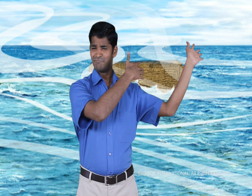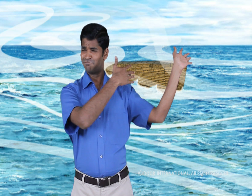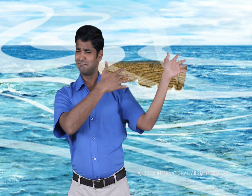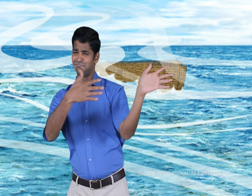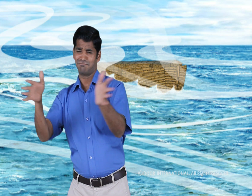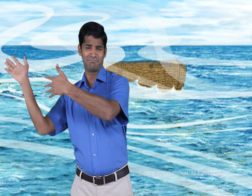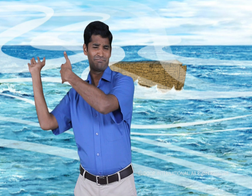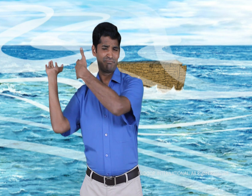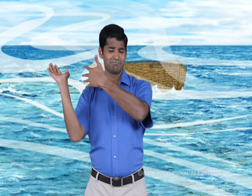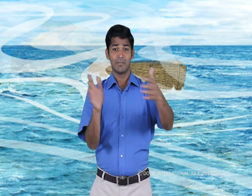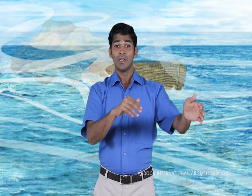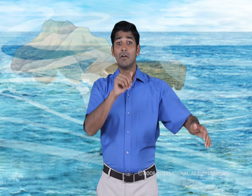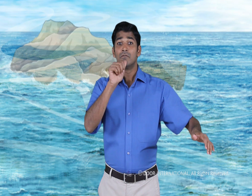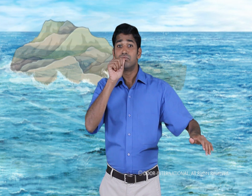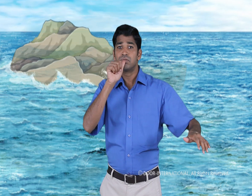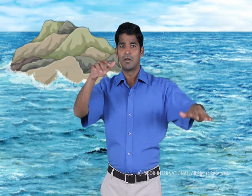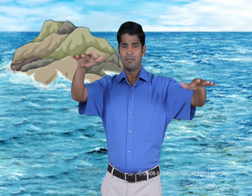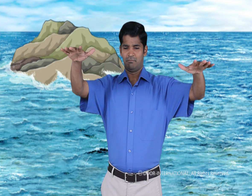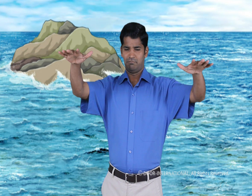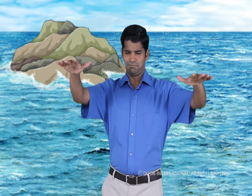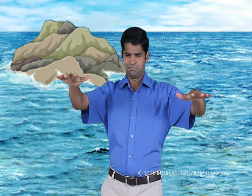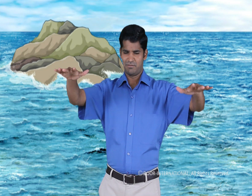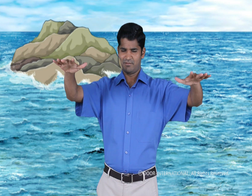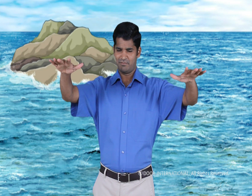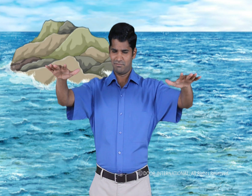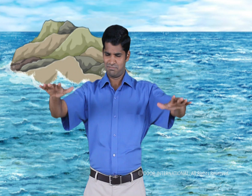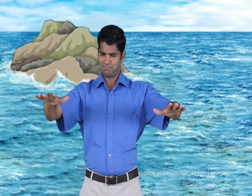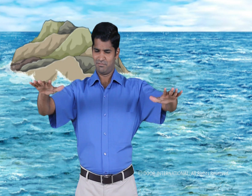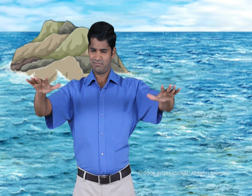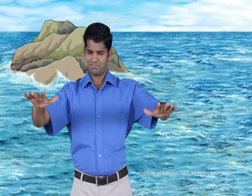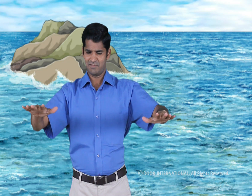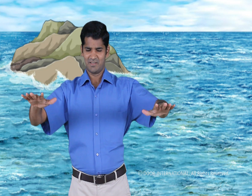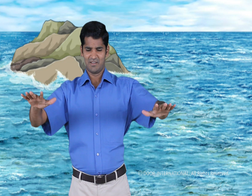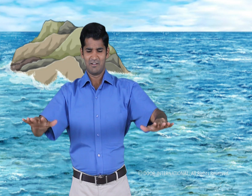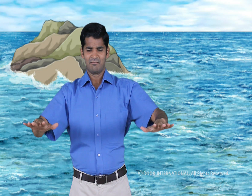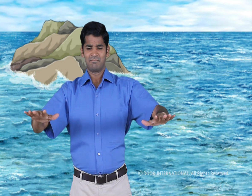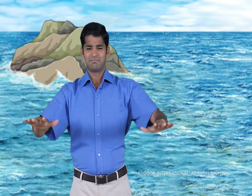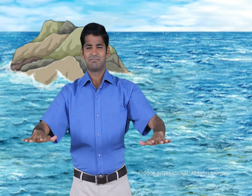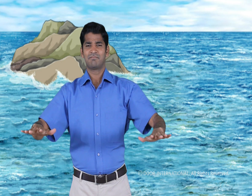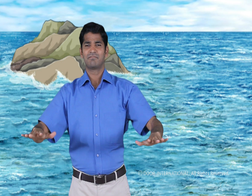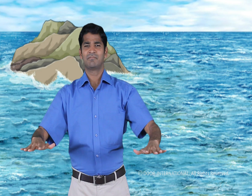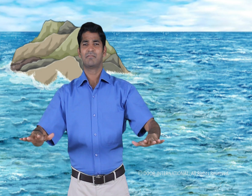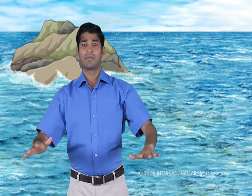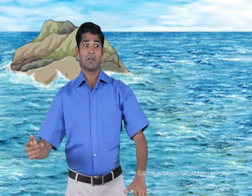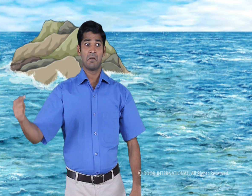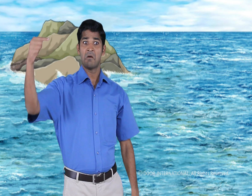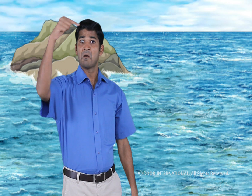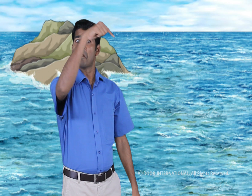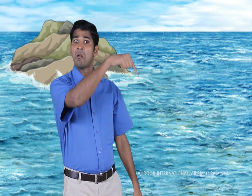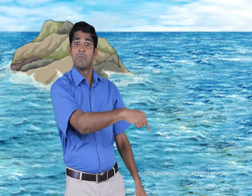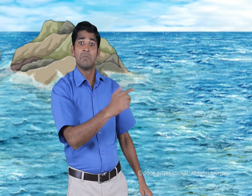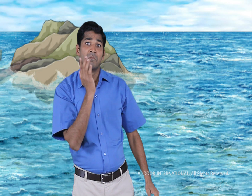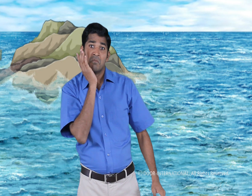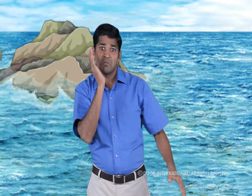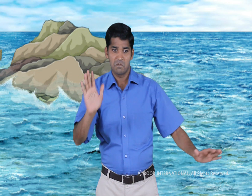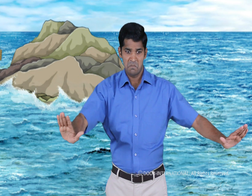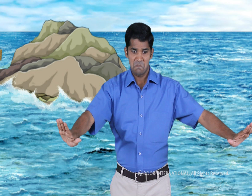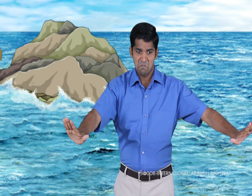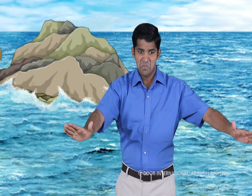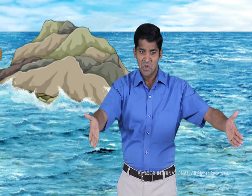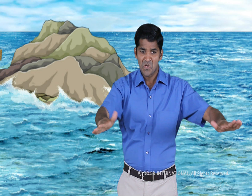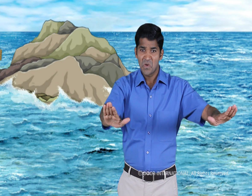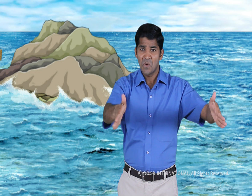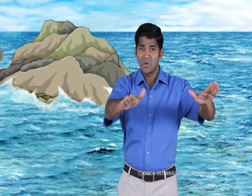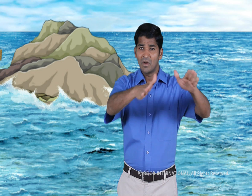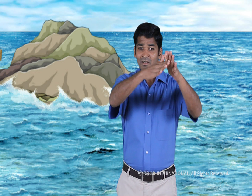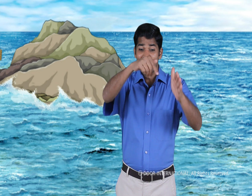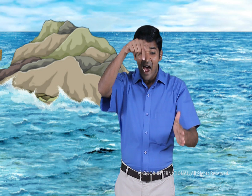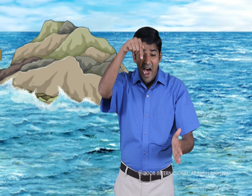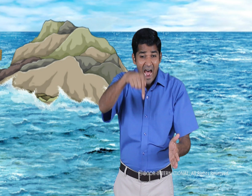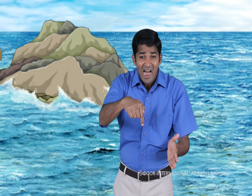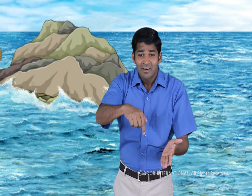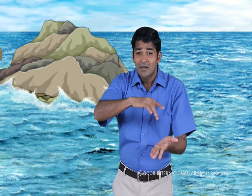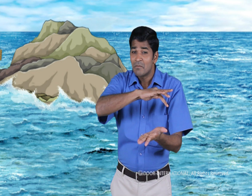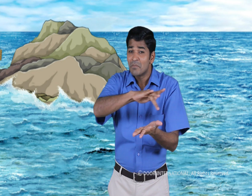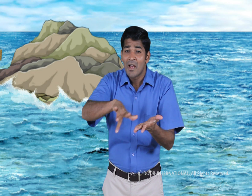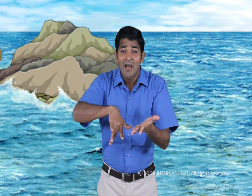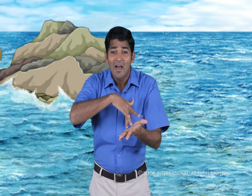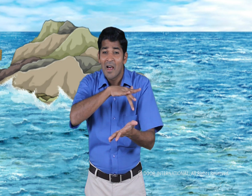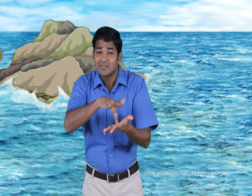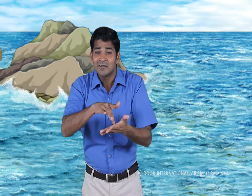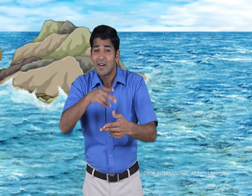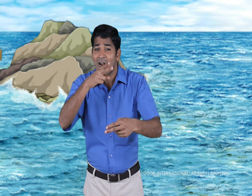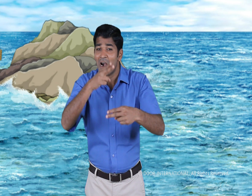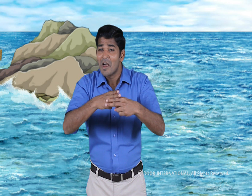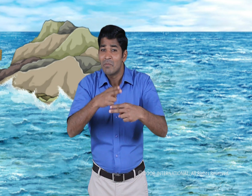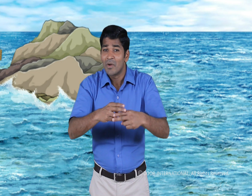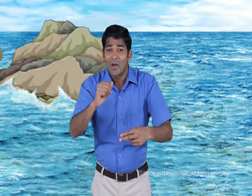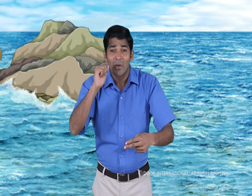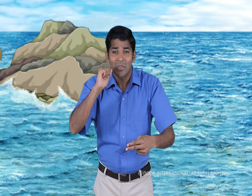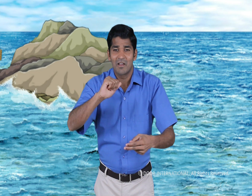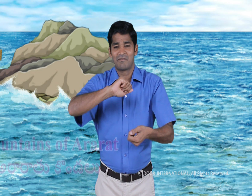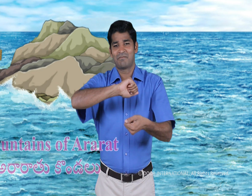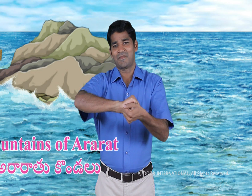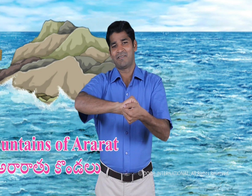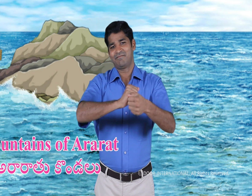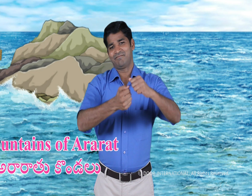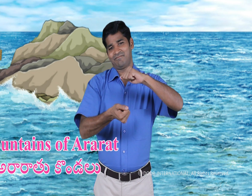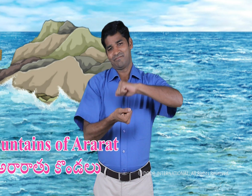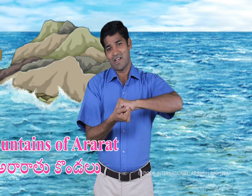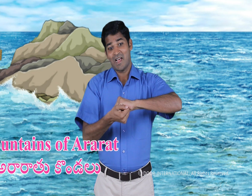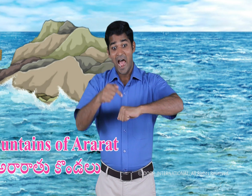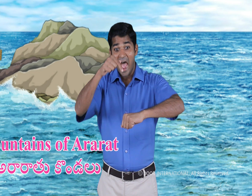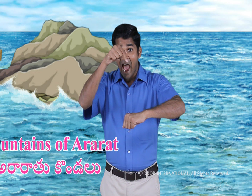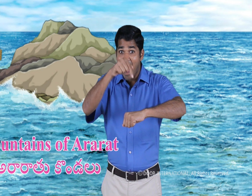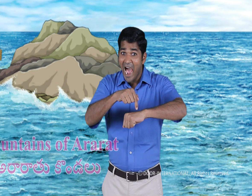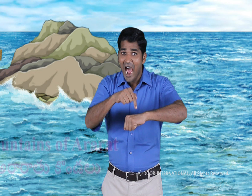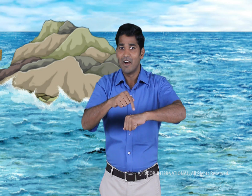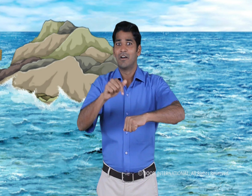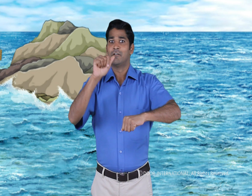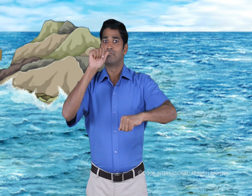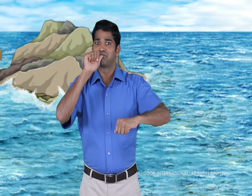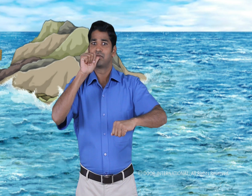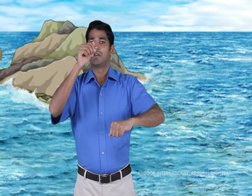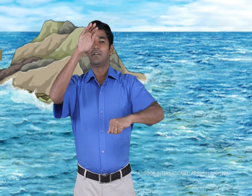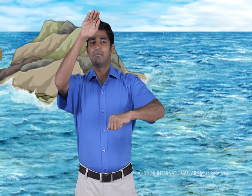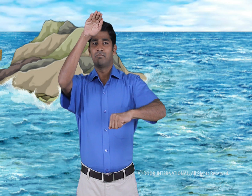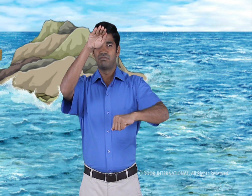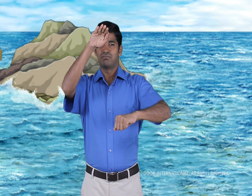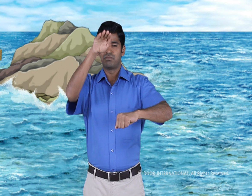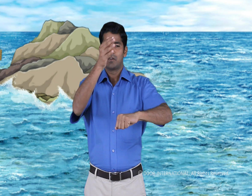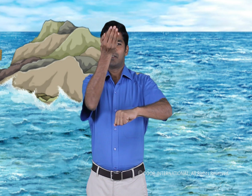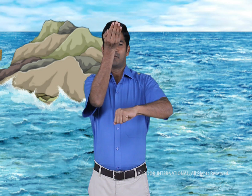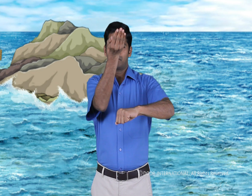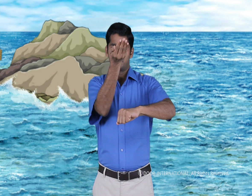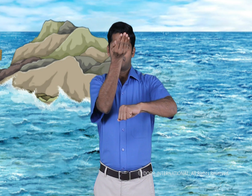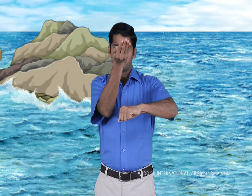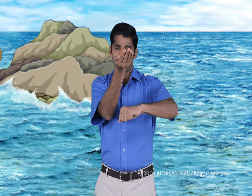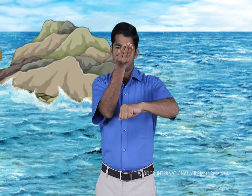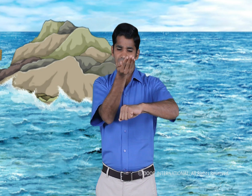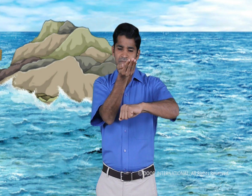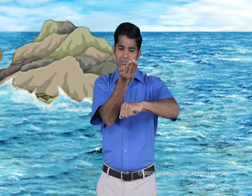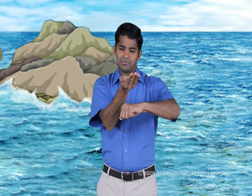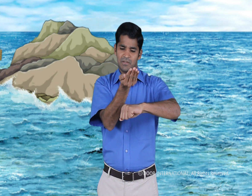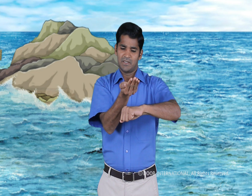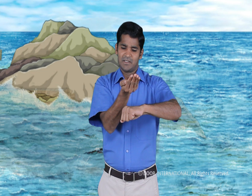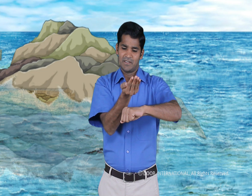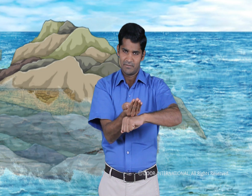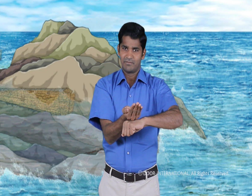The waters receded steadily from the earth, and after 150 days the waters had gone down.